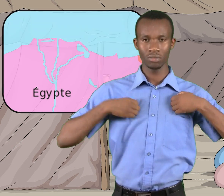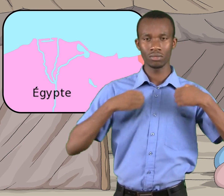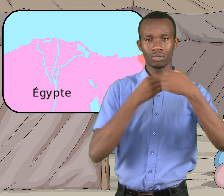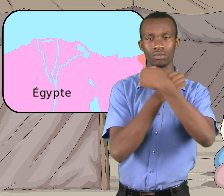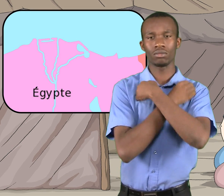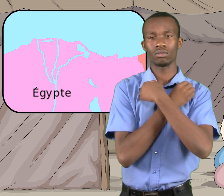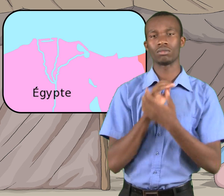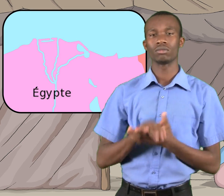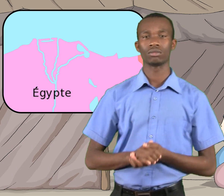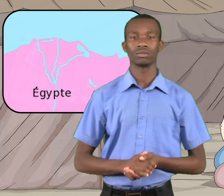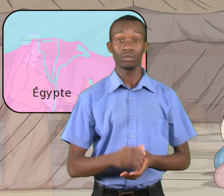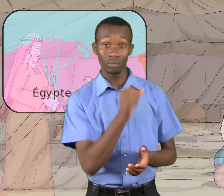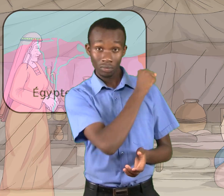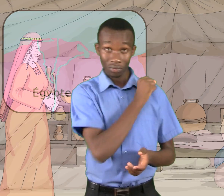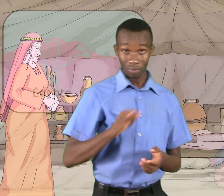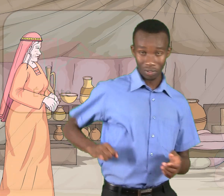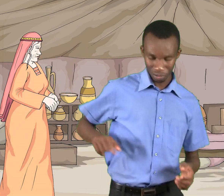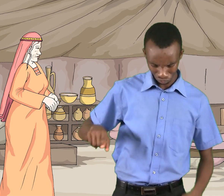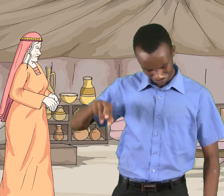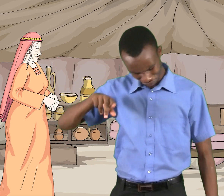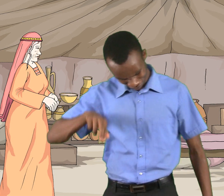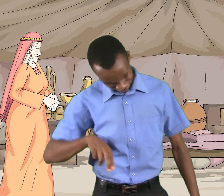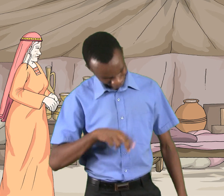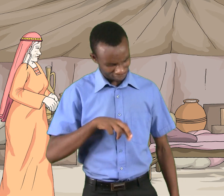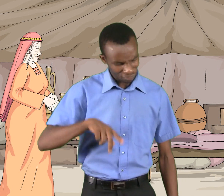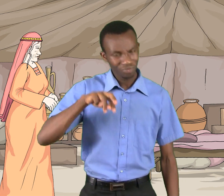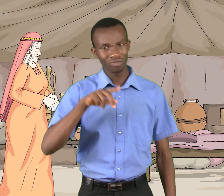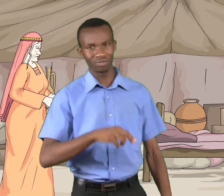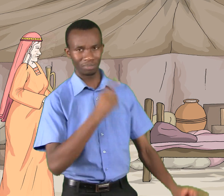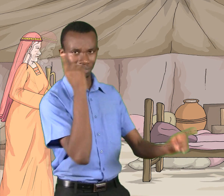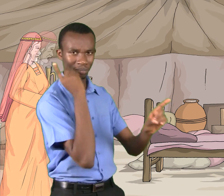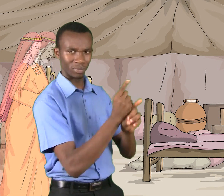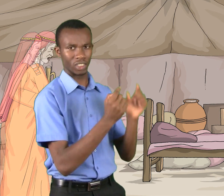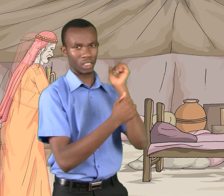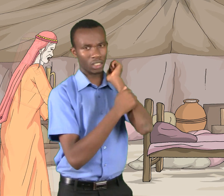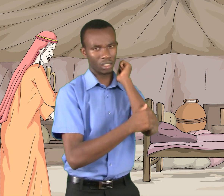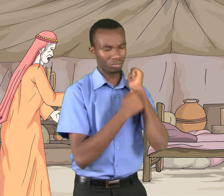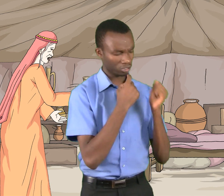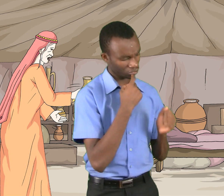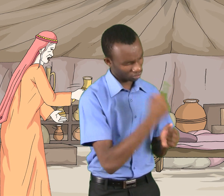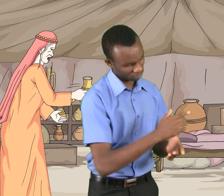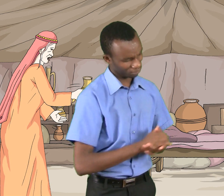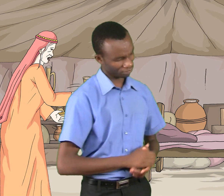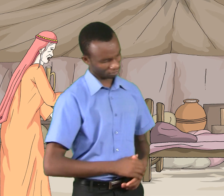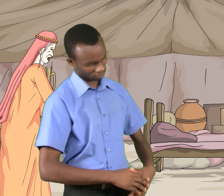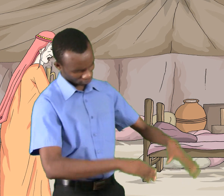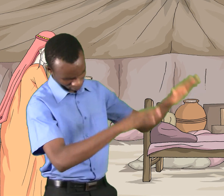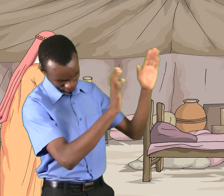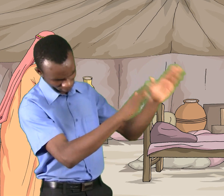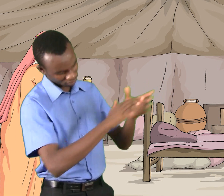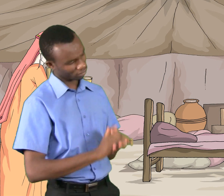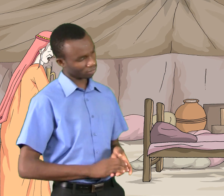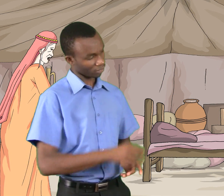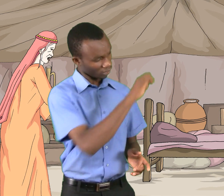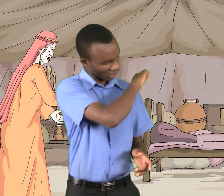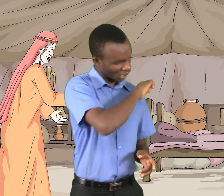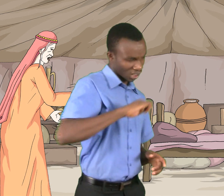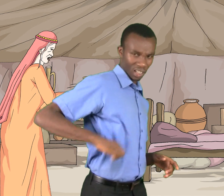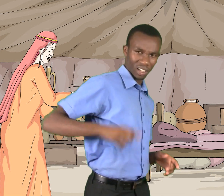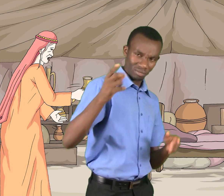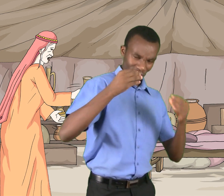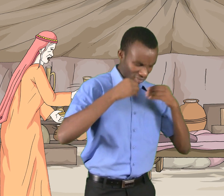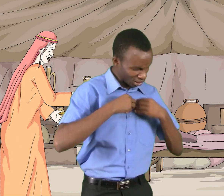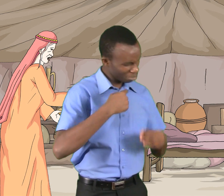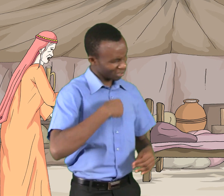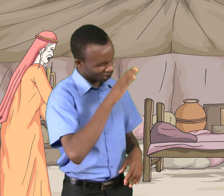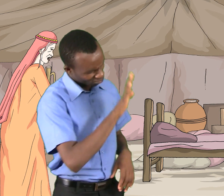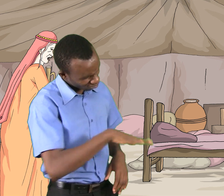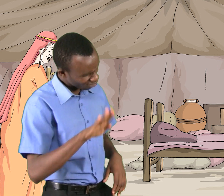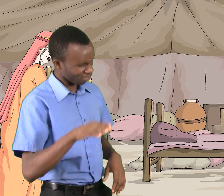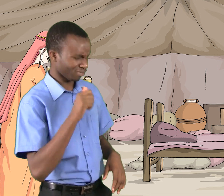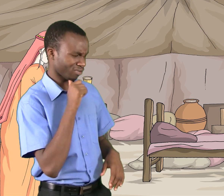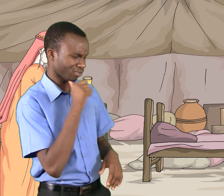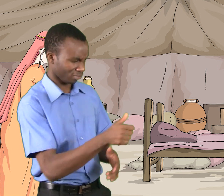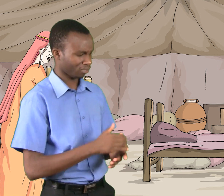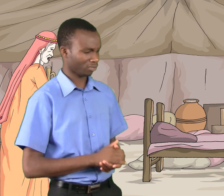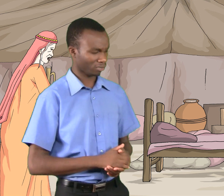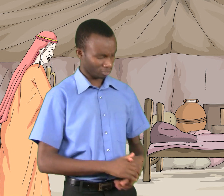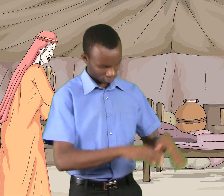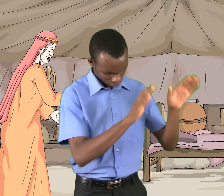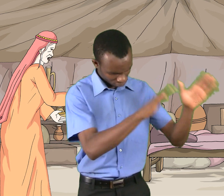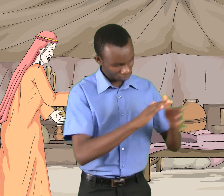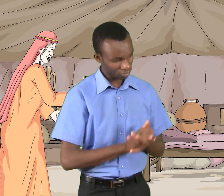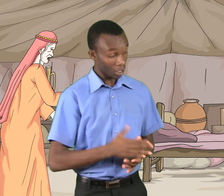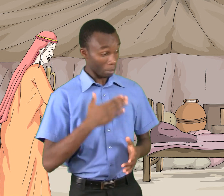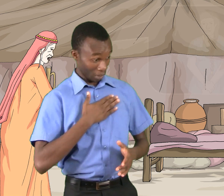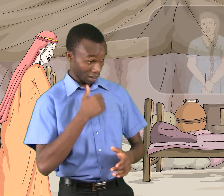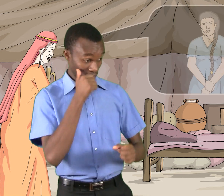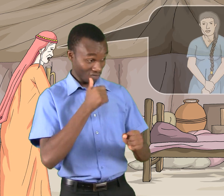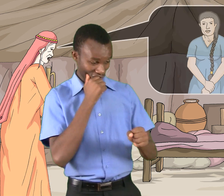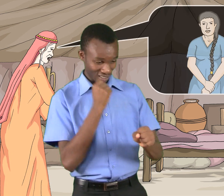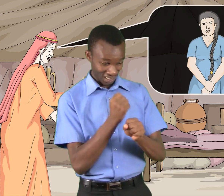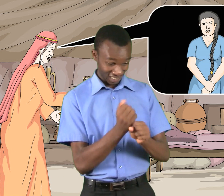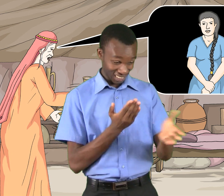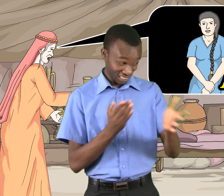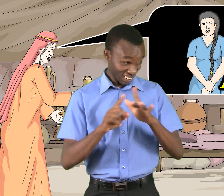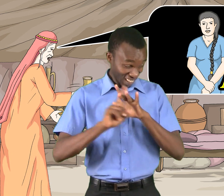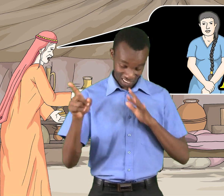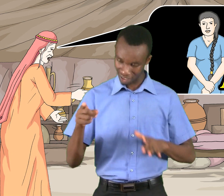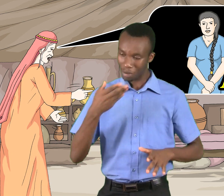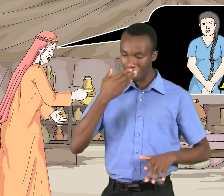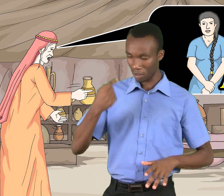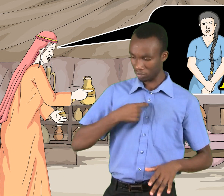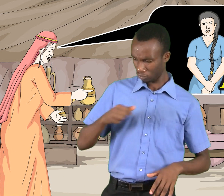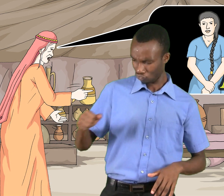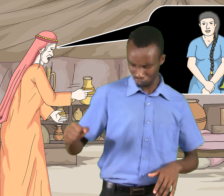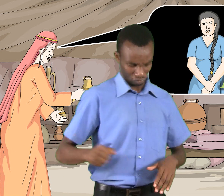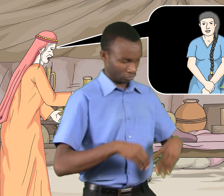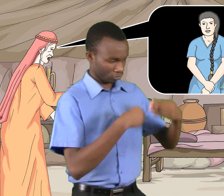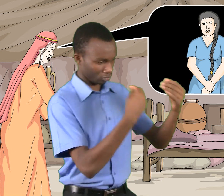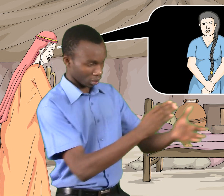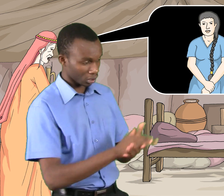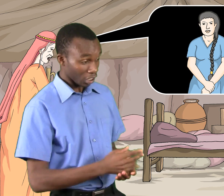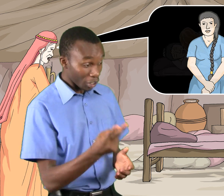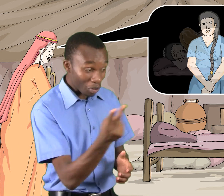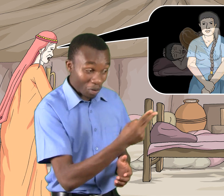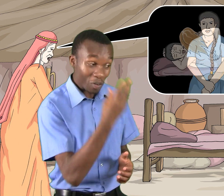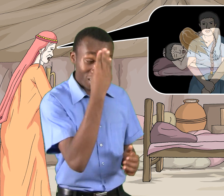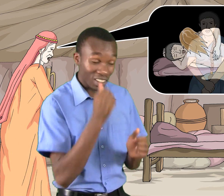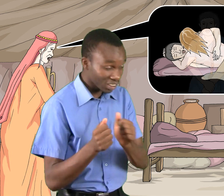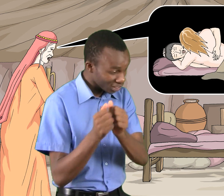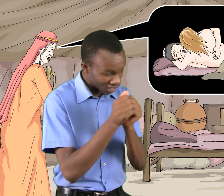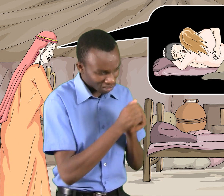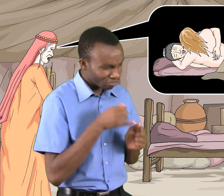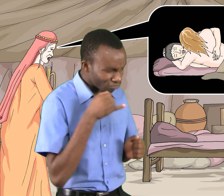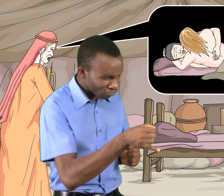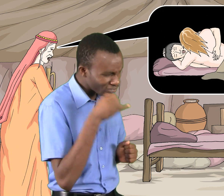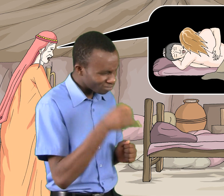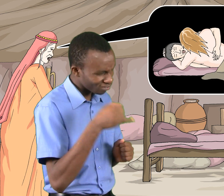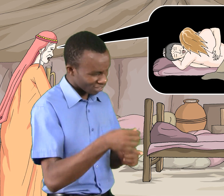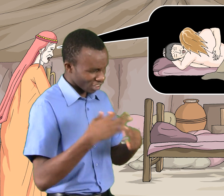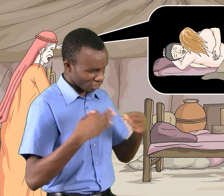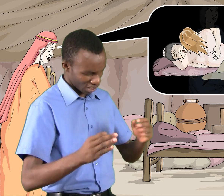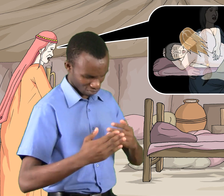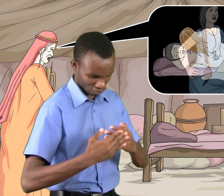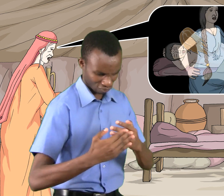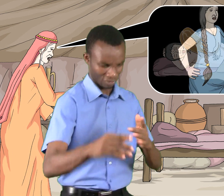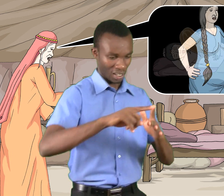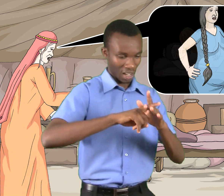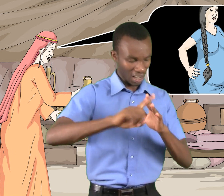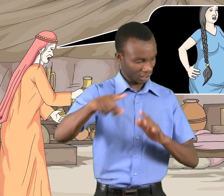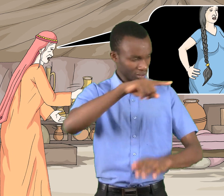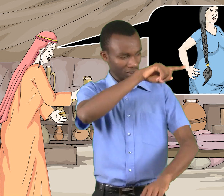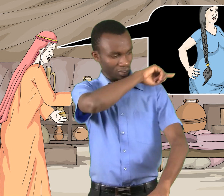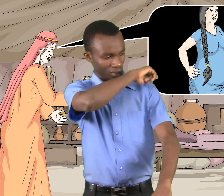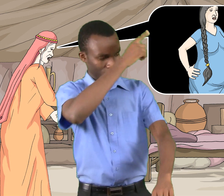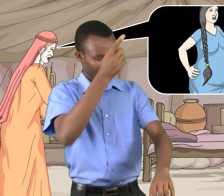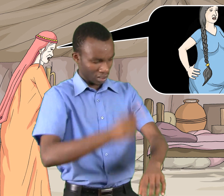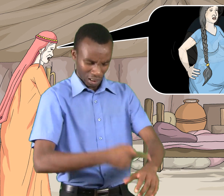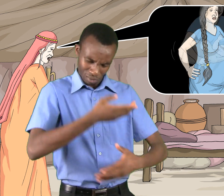So Sarai said to Abram, “Look now, the LORD has prevented me from bearing children. Please go to my maidservant;